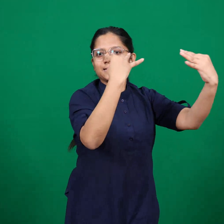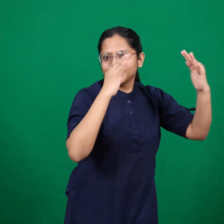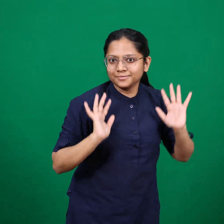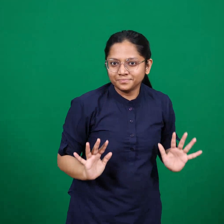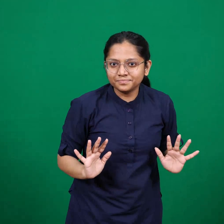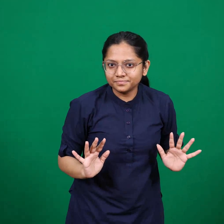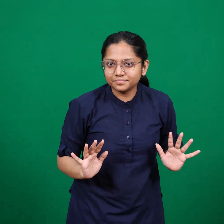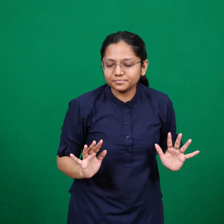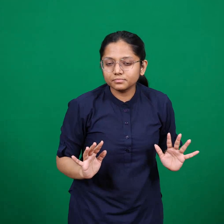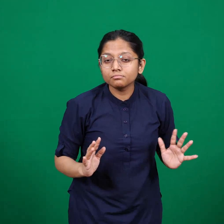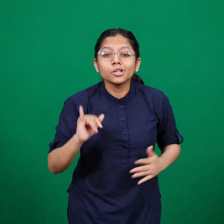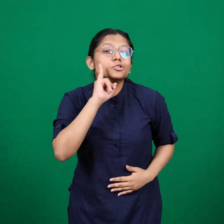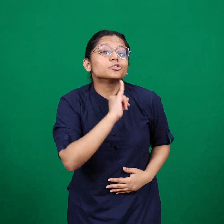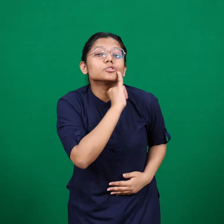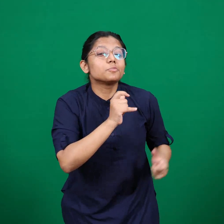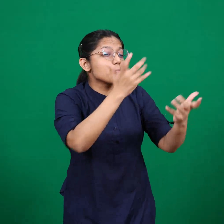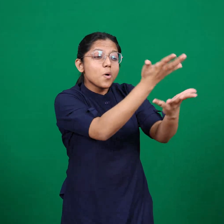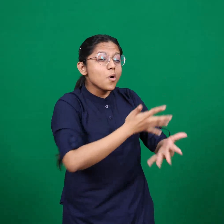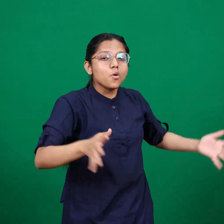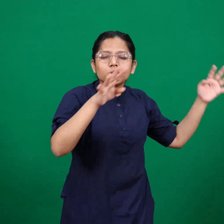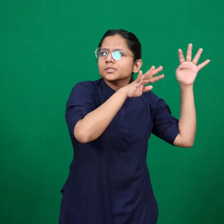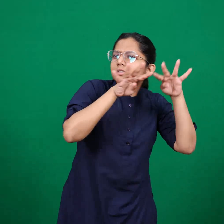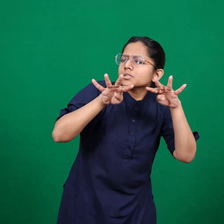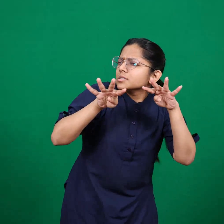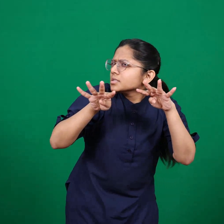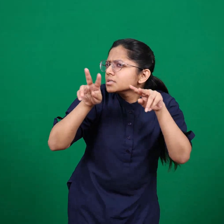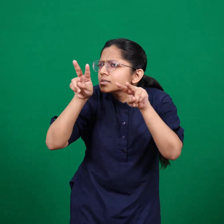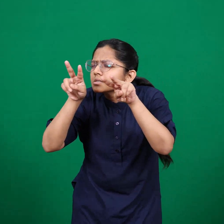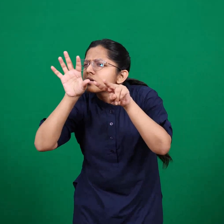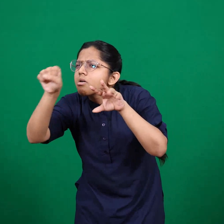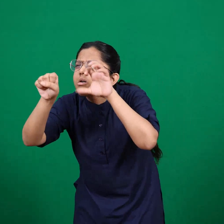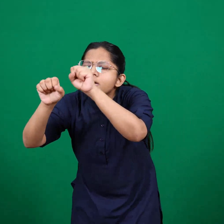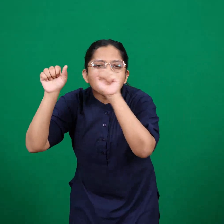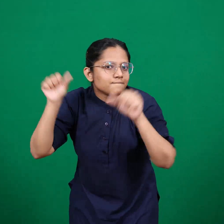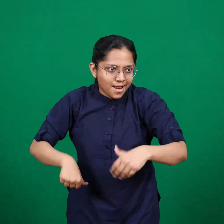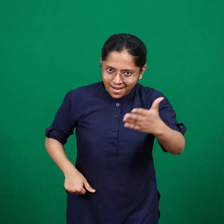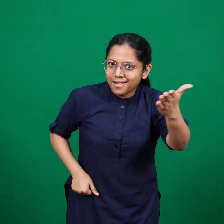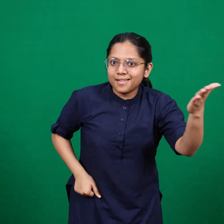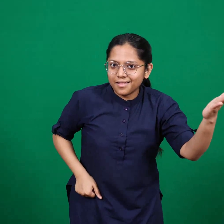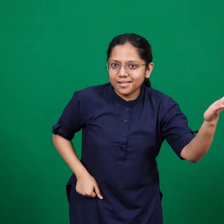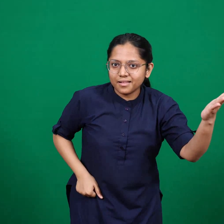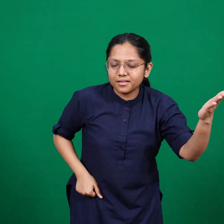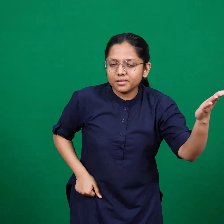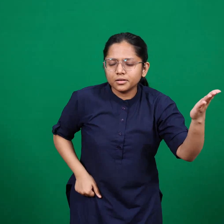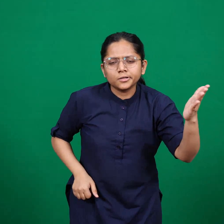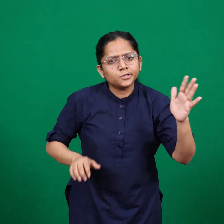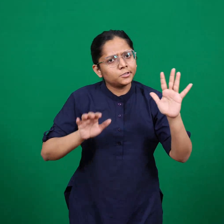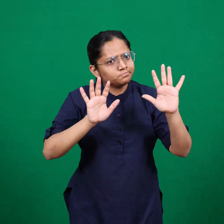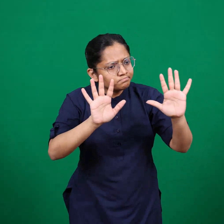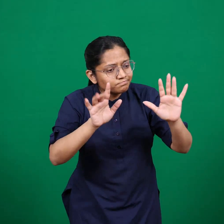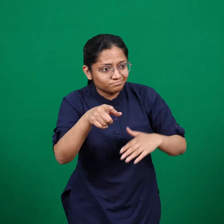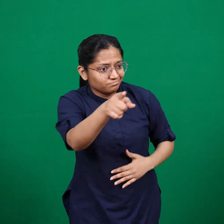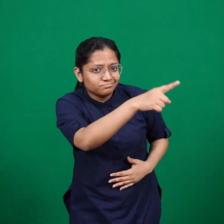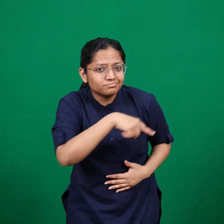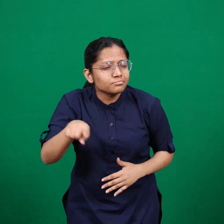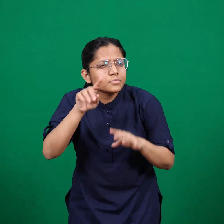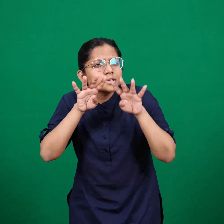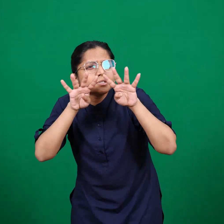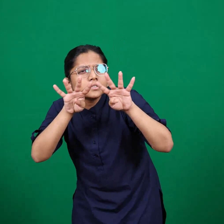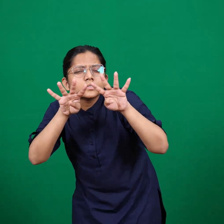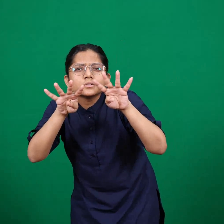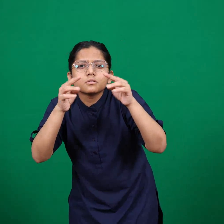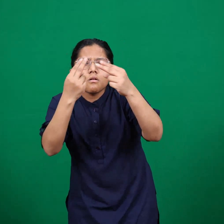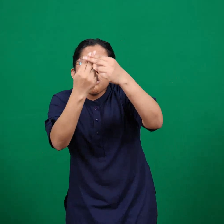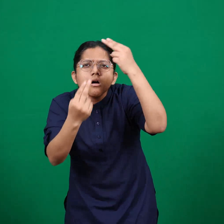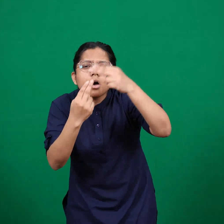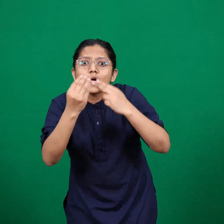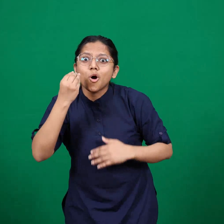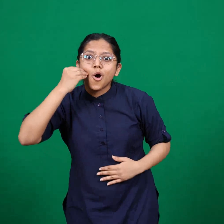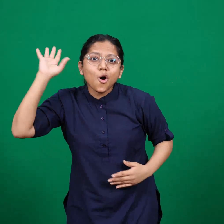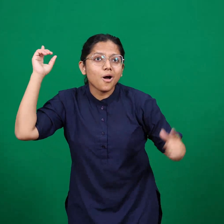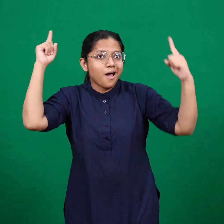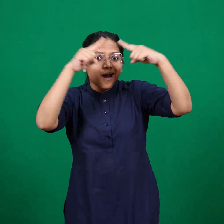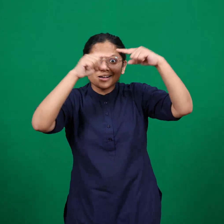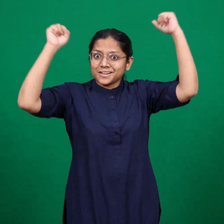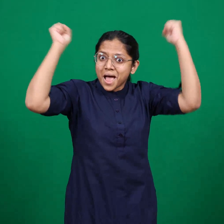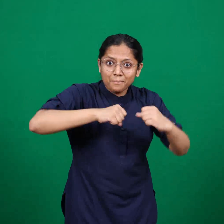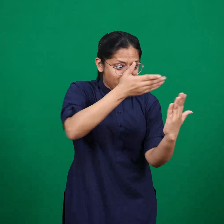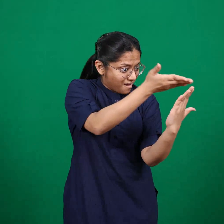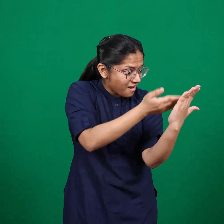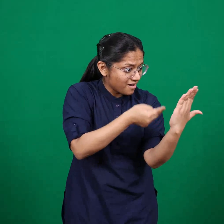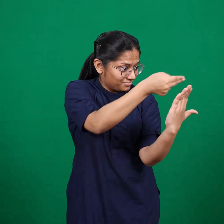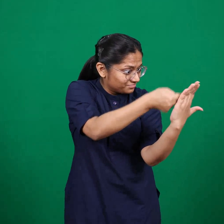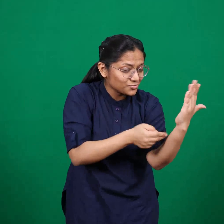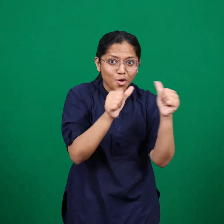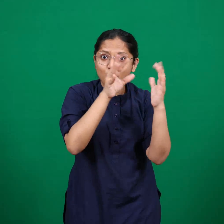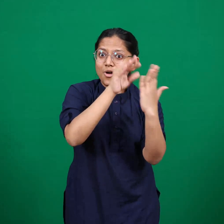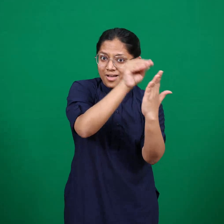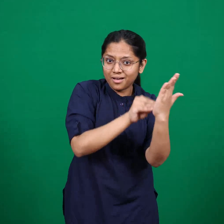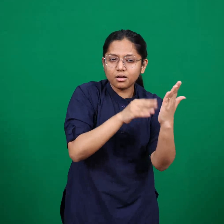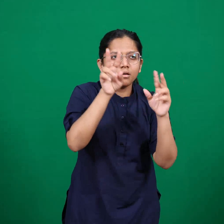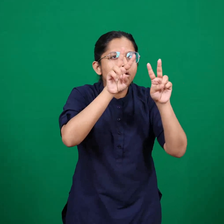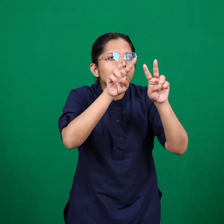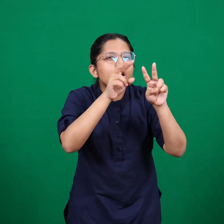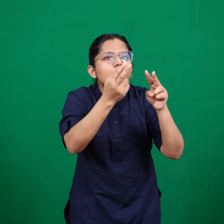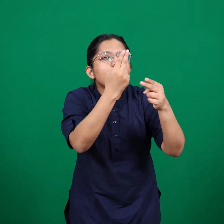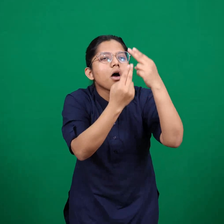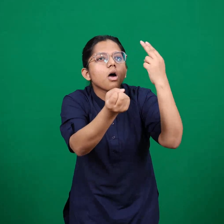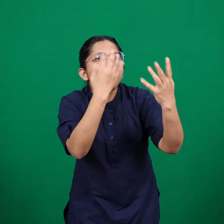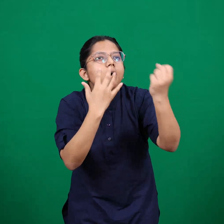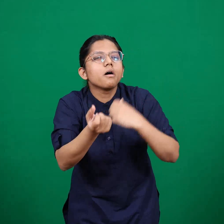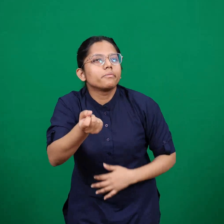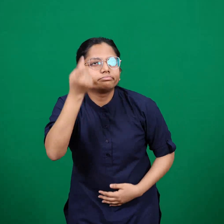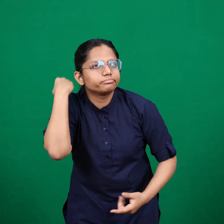But their minds were closed.